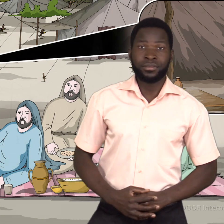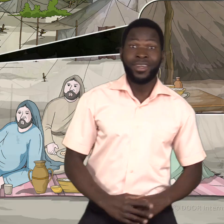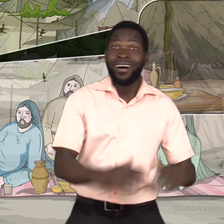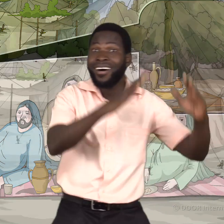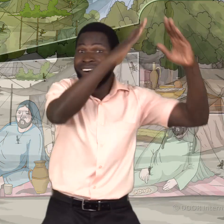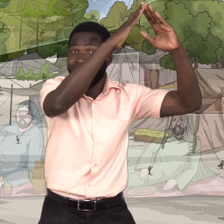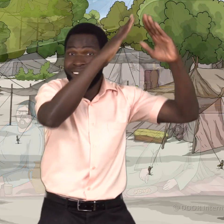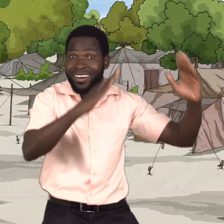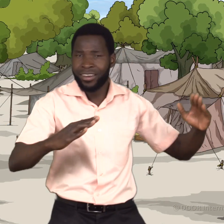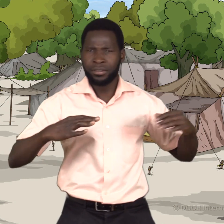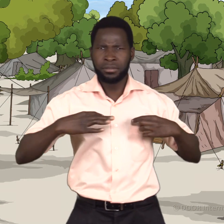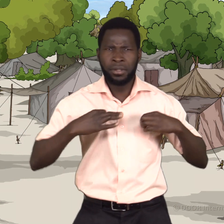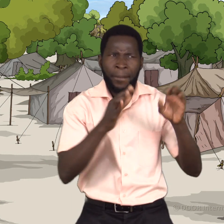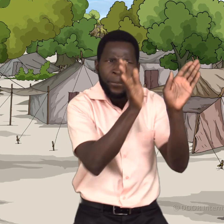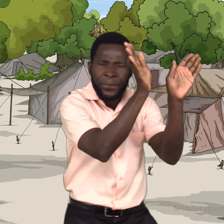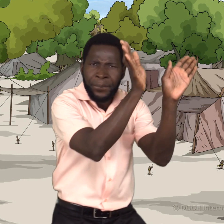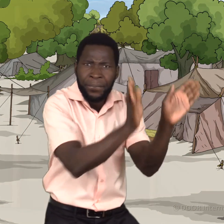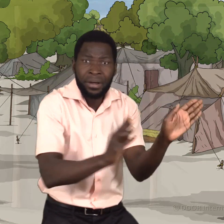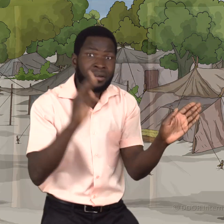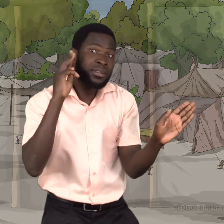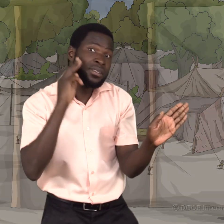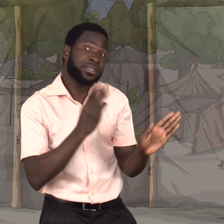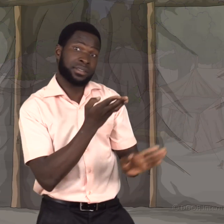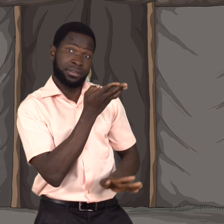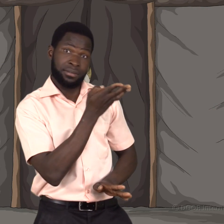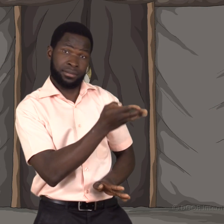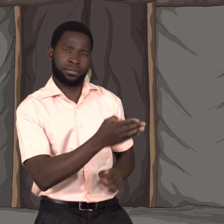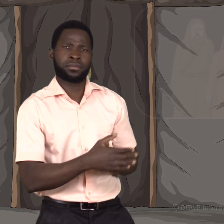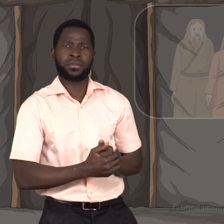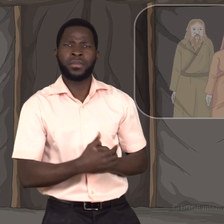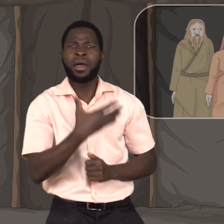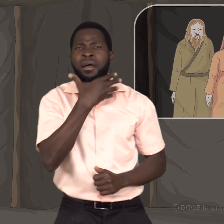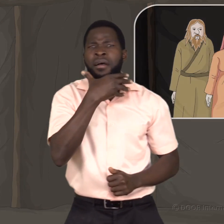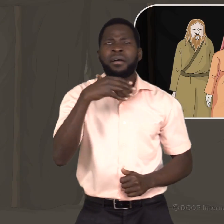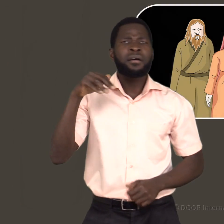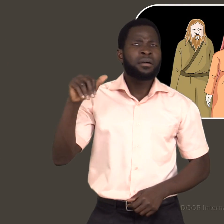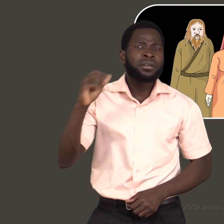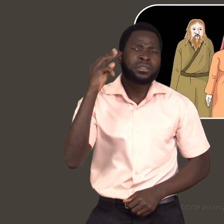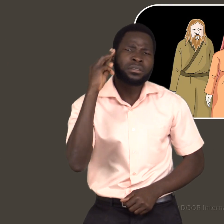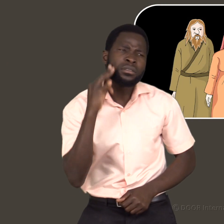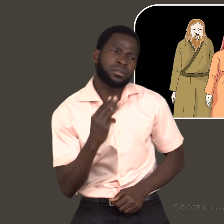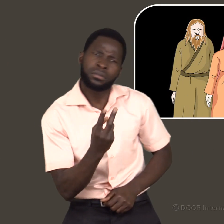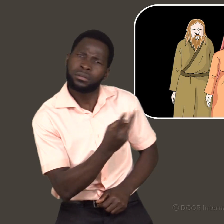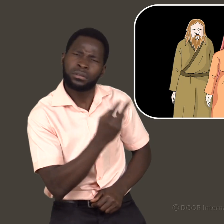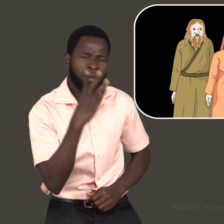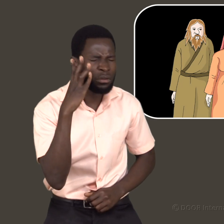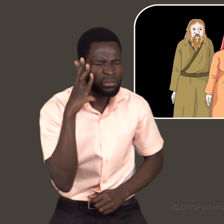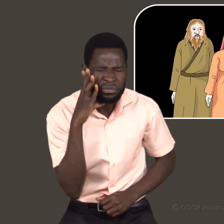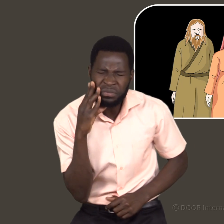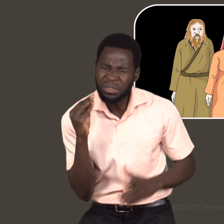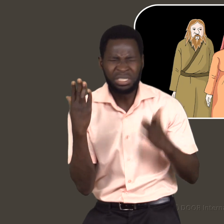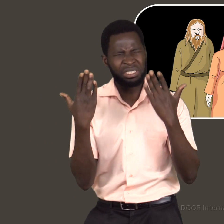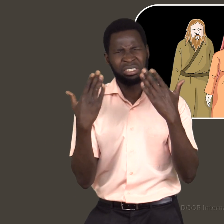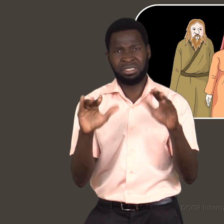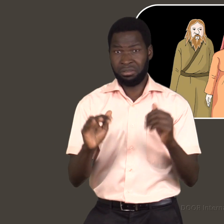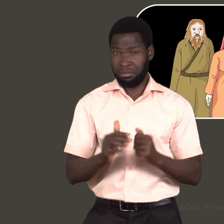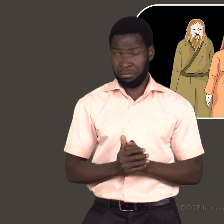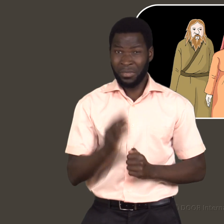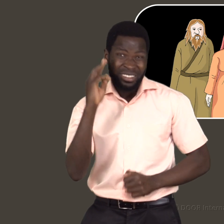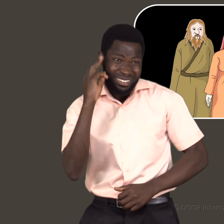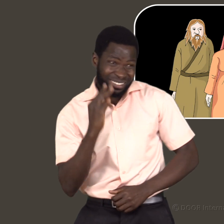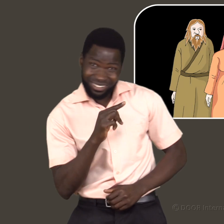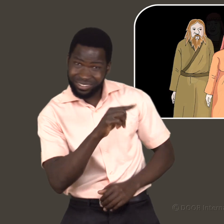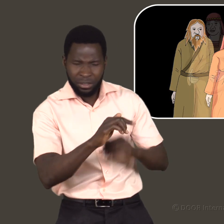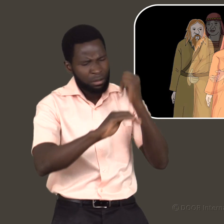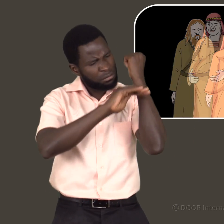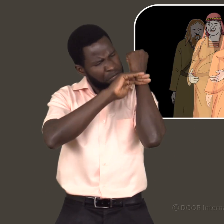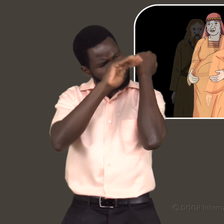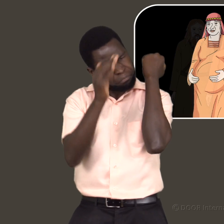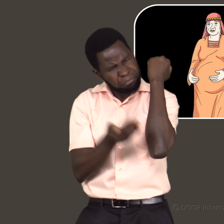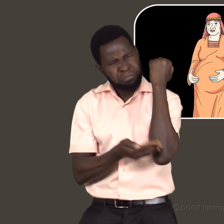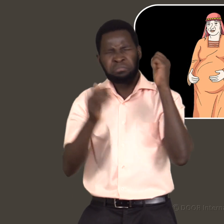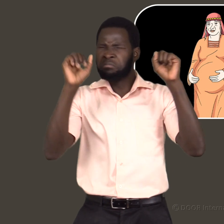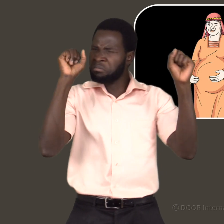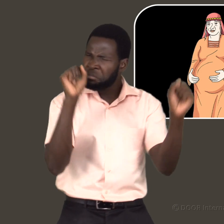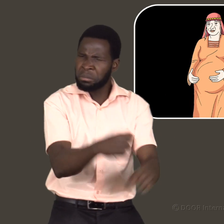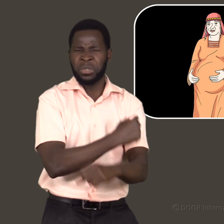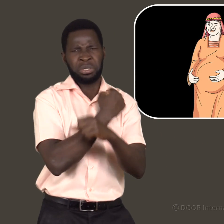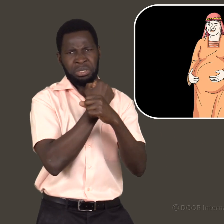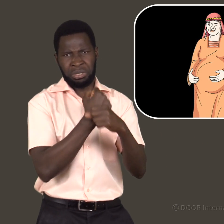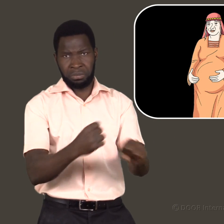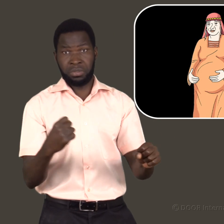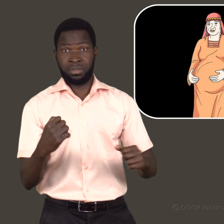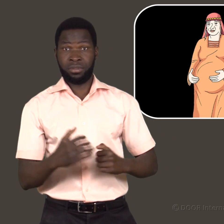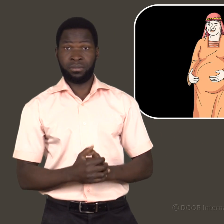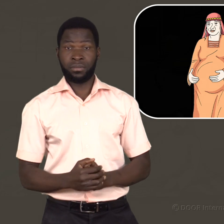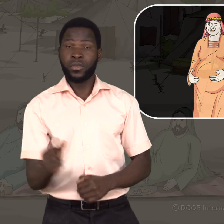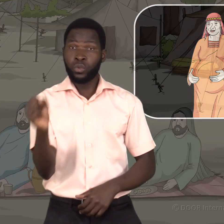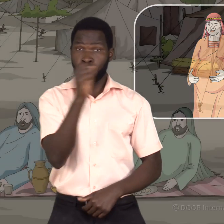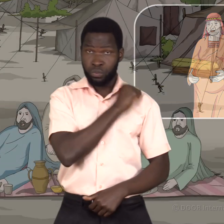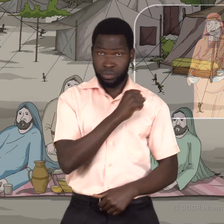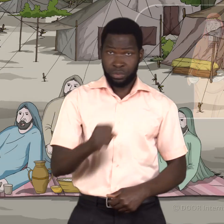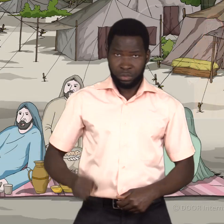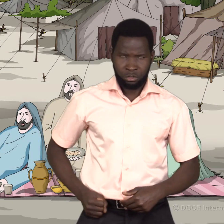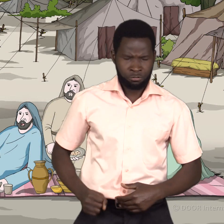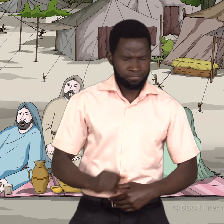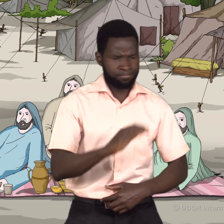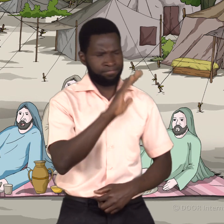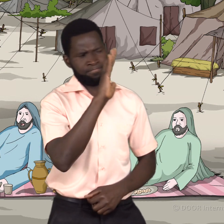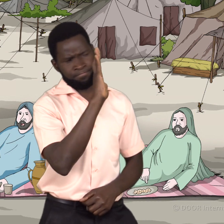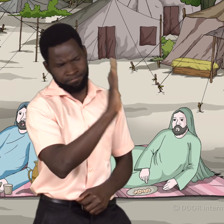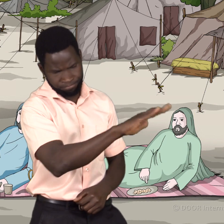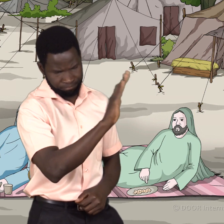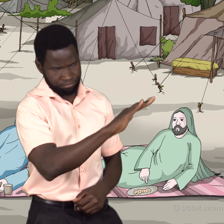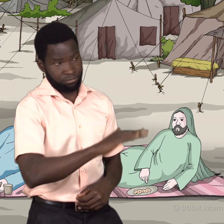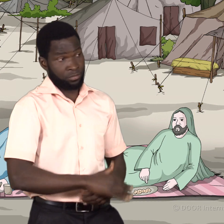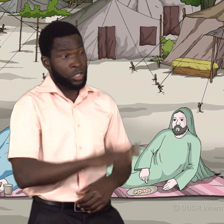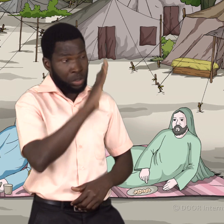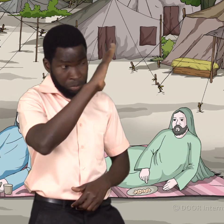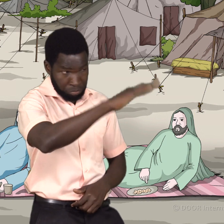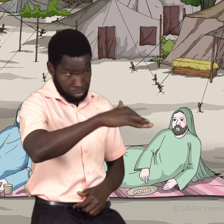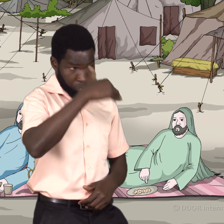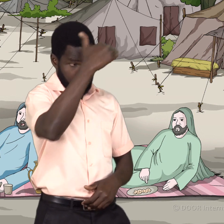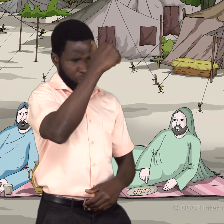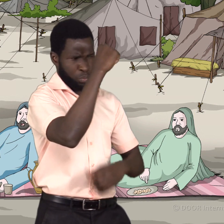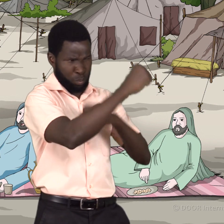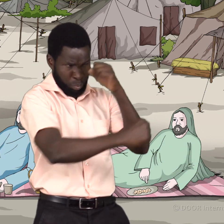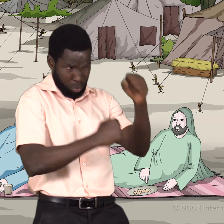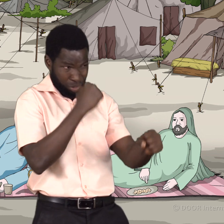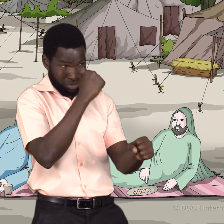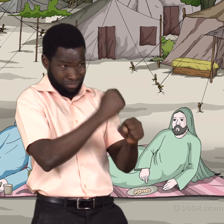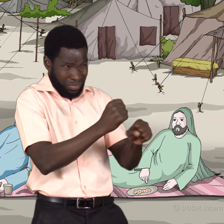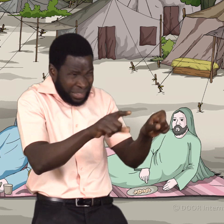Then the LORD said, “I will surely return to you at this time next year, and your wife Sarah will have a son!”